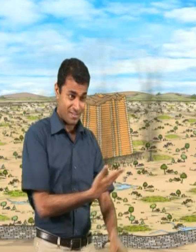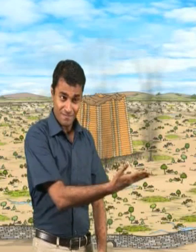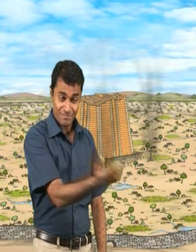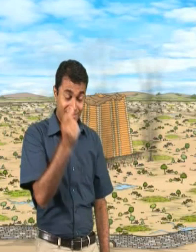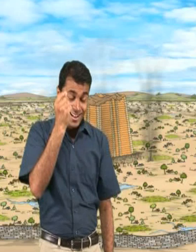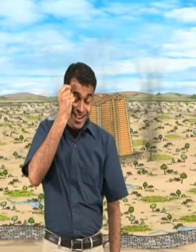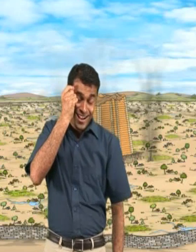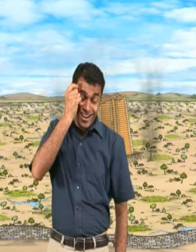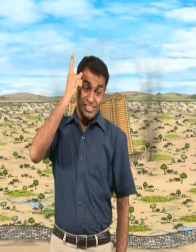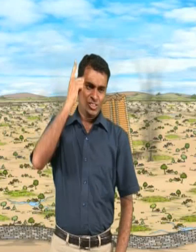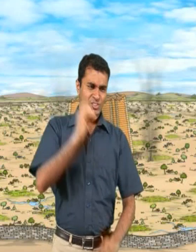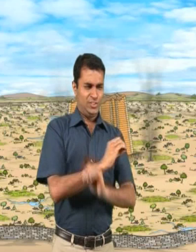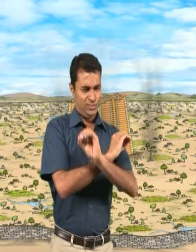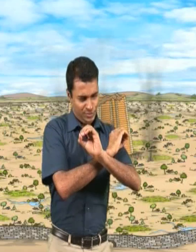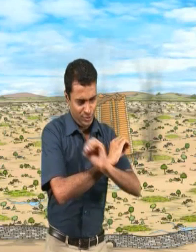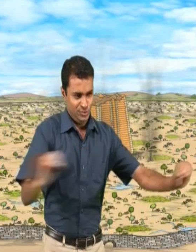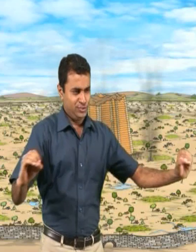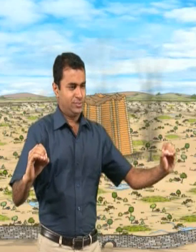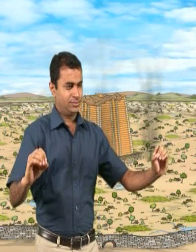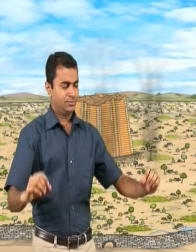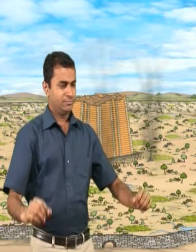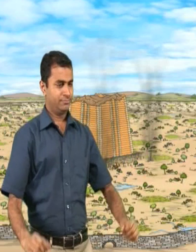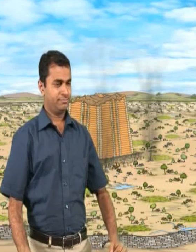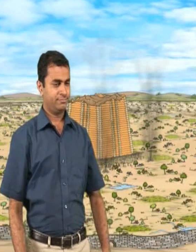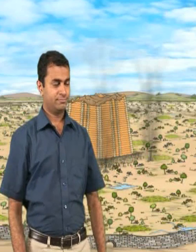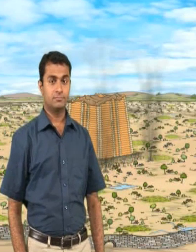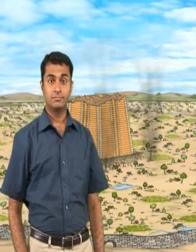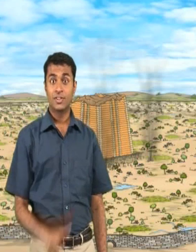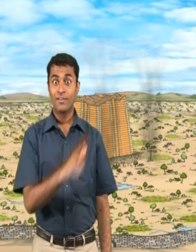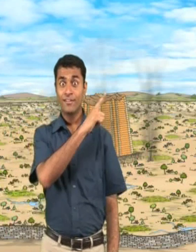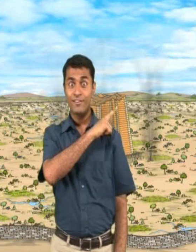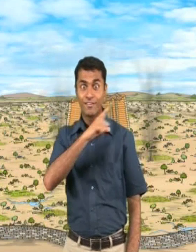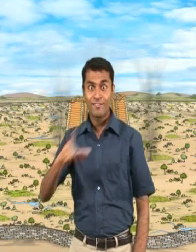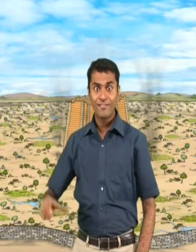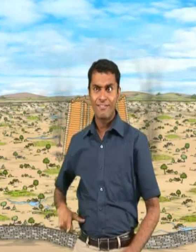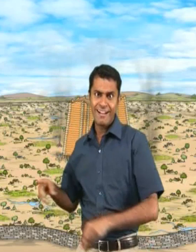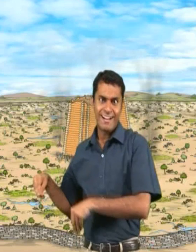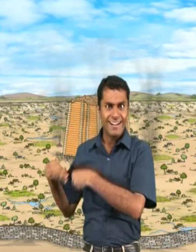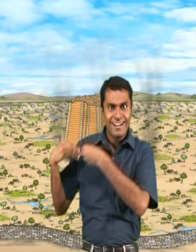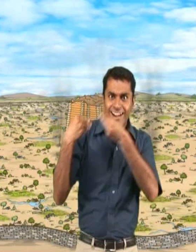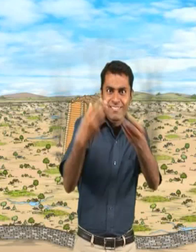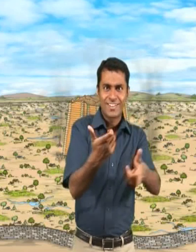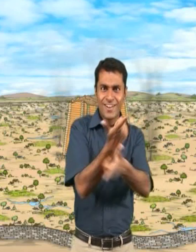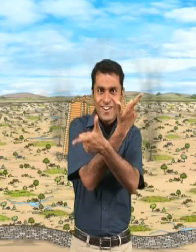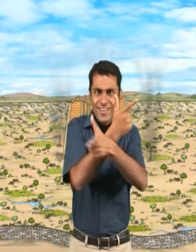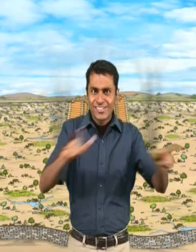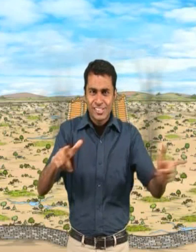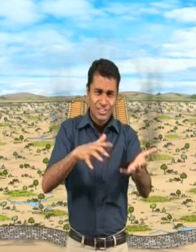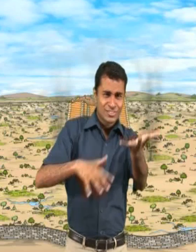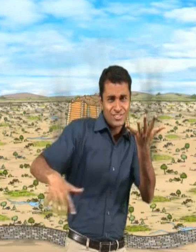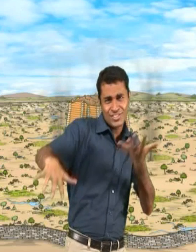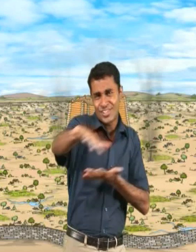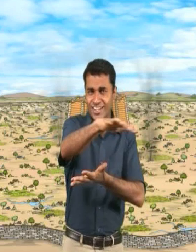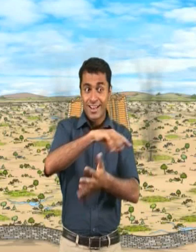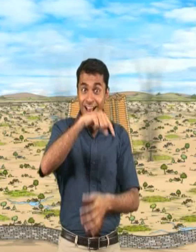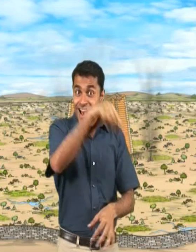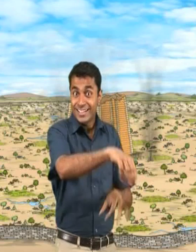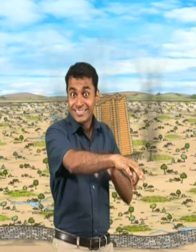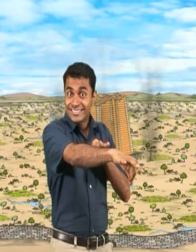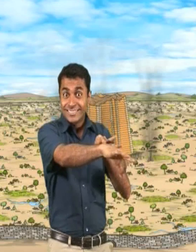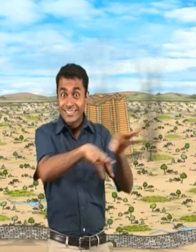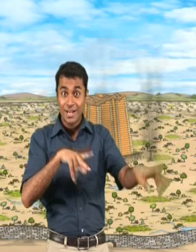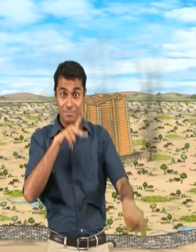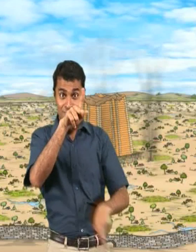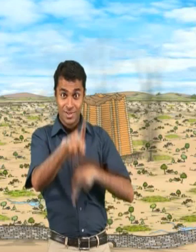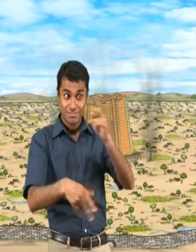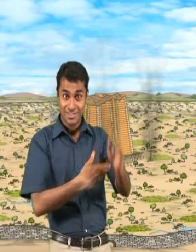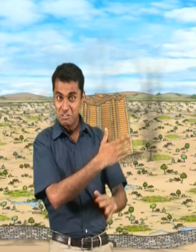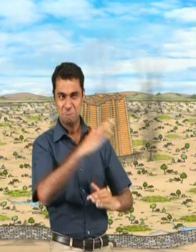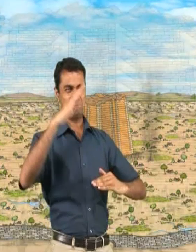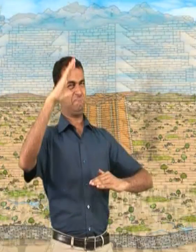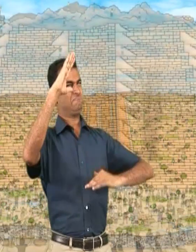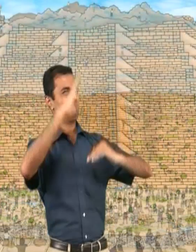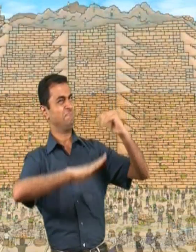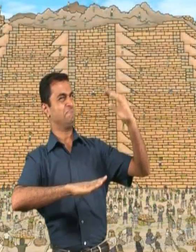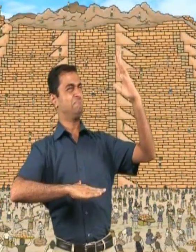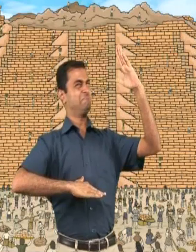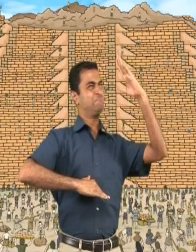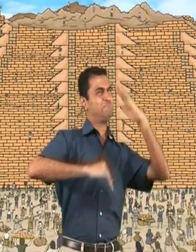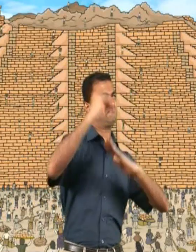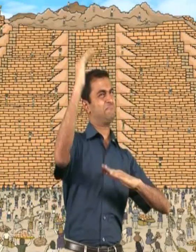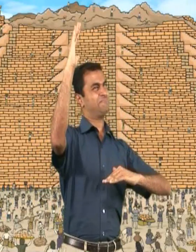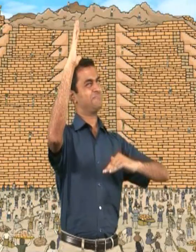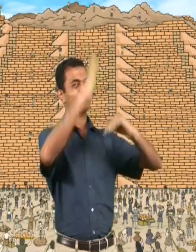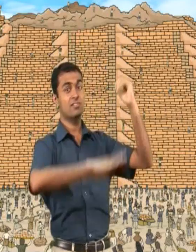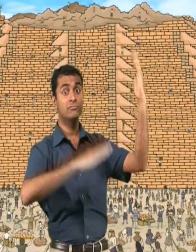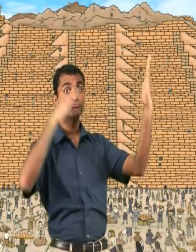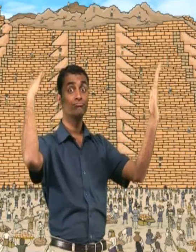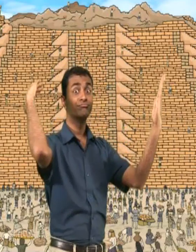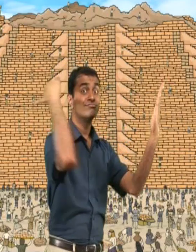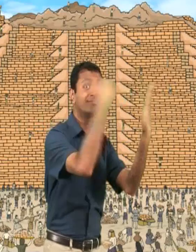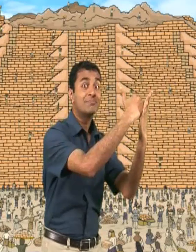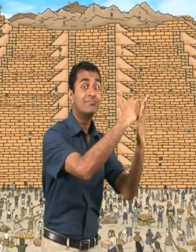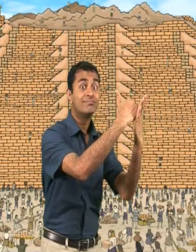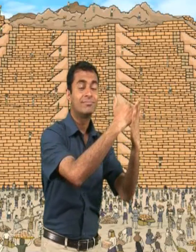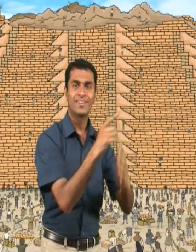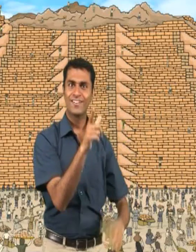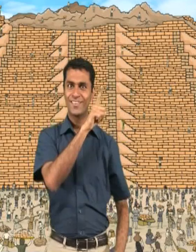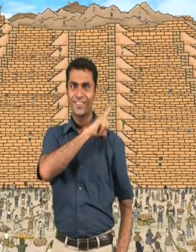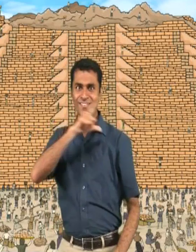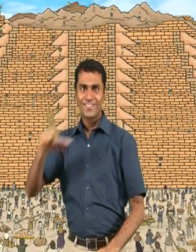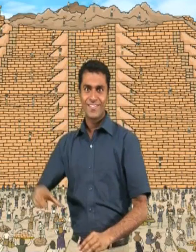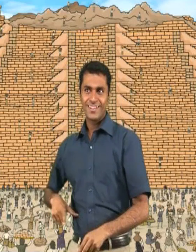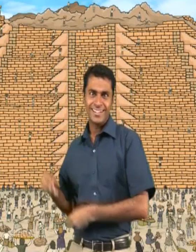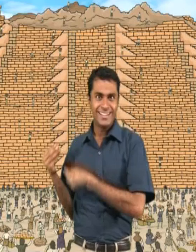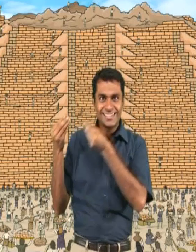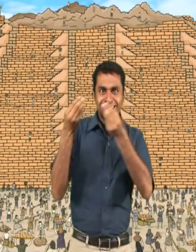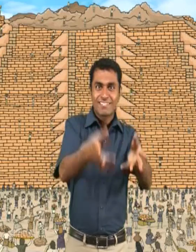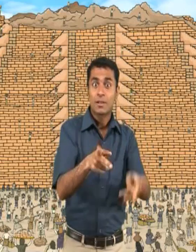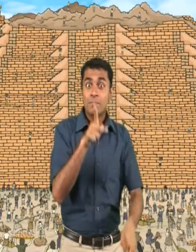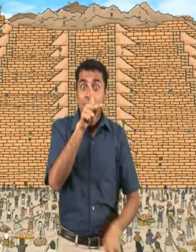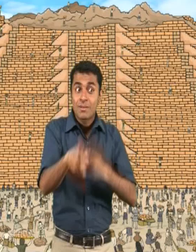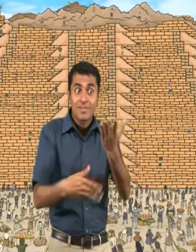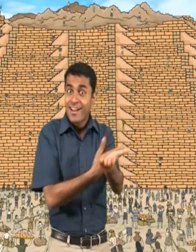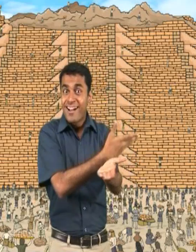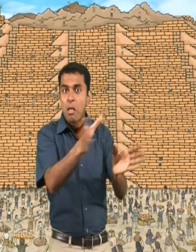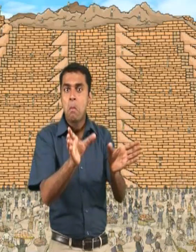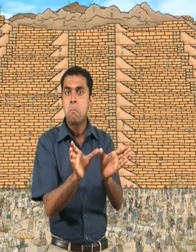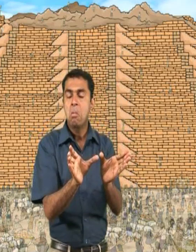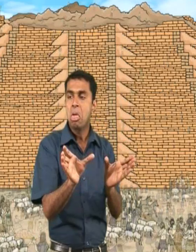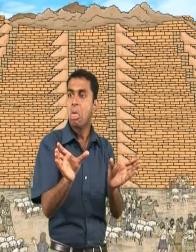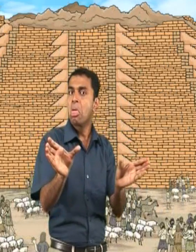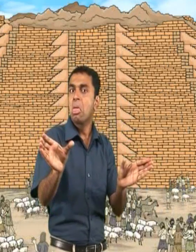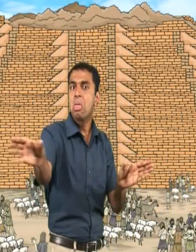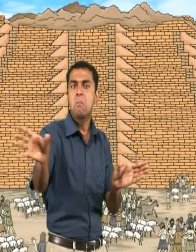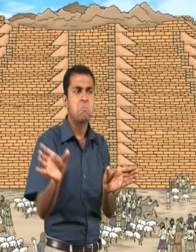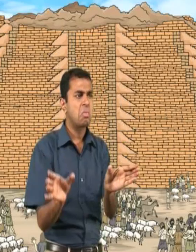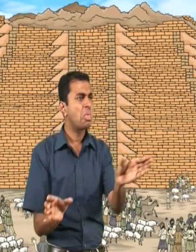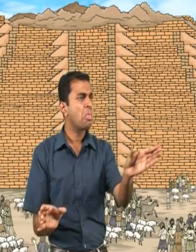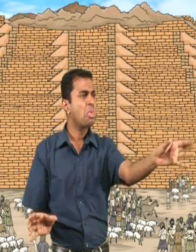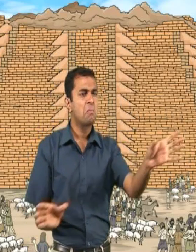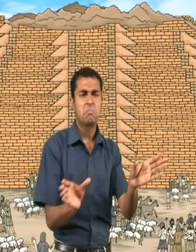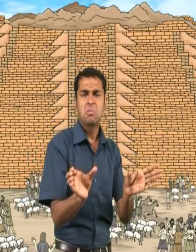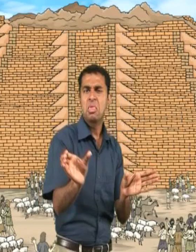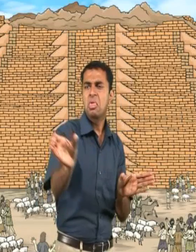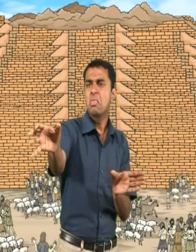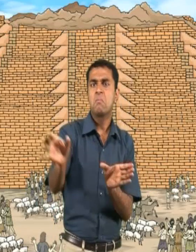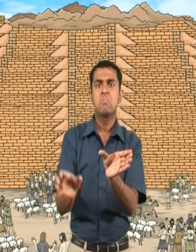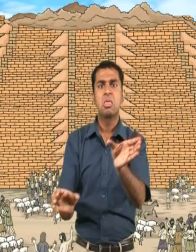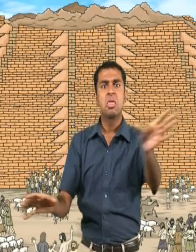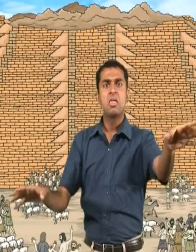Come, let Us go down and confuse their language, so that they will not understand one another’s speech.”